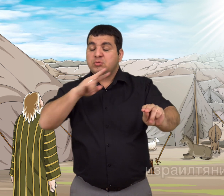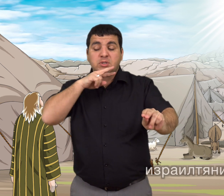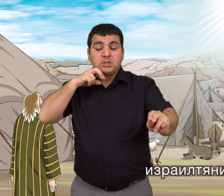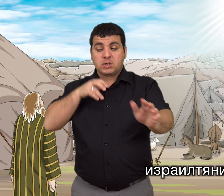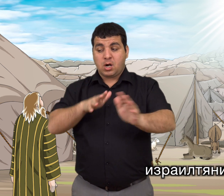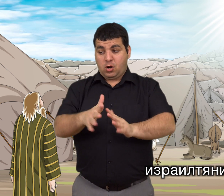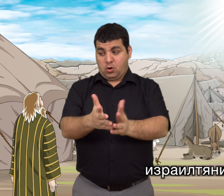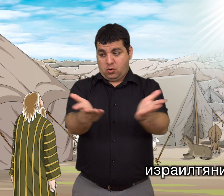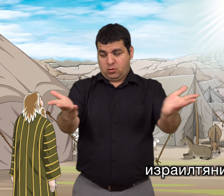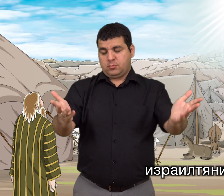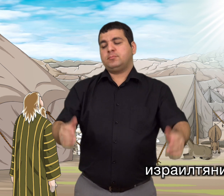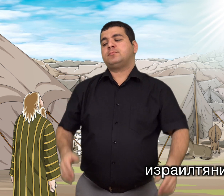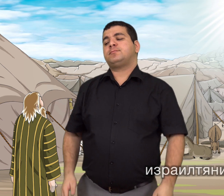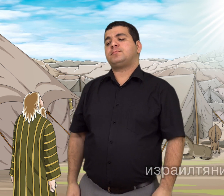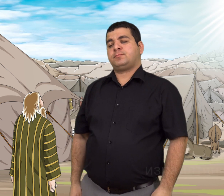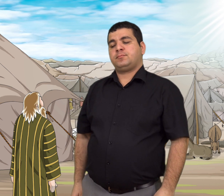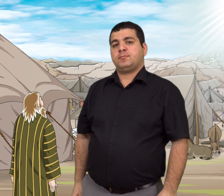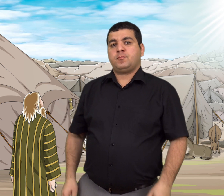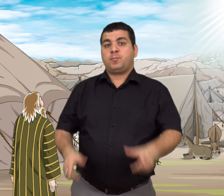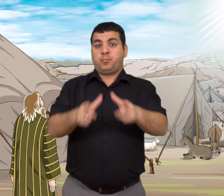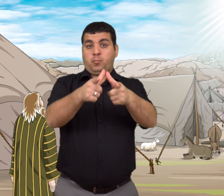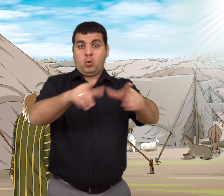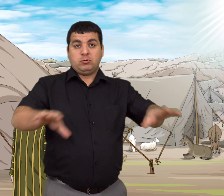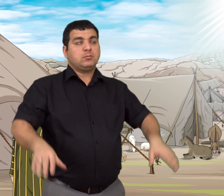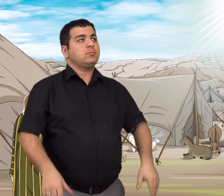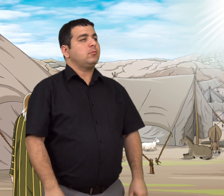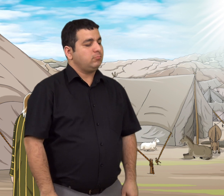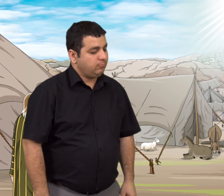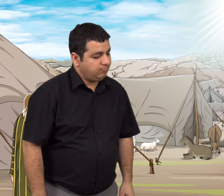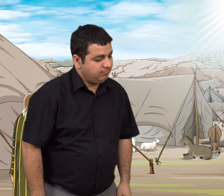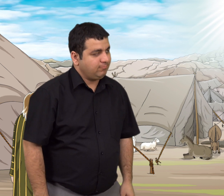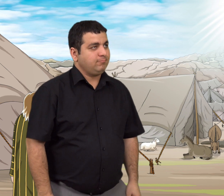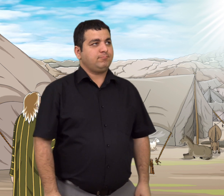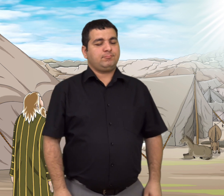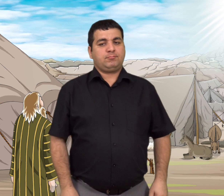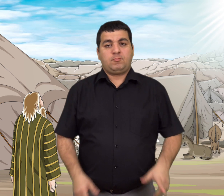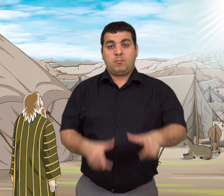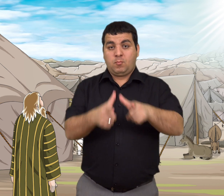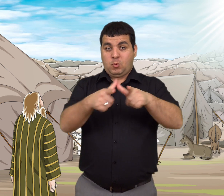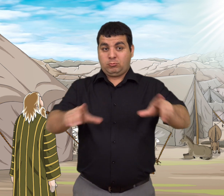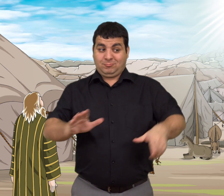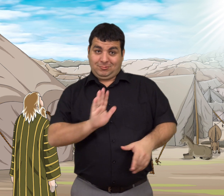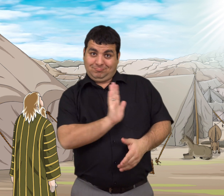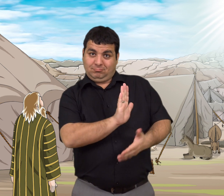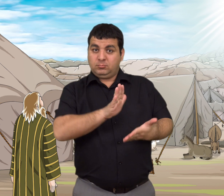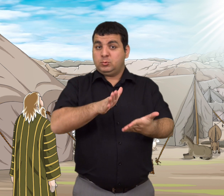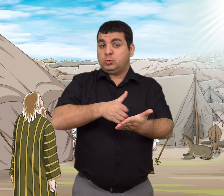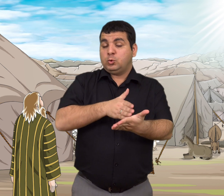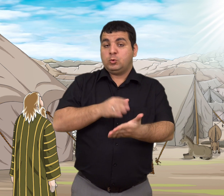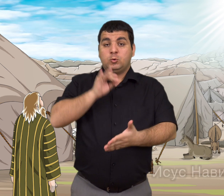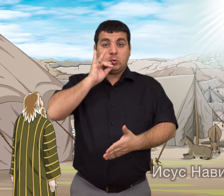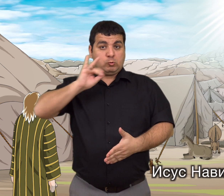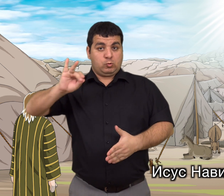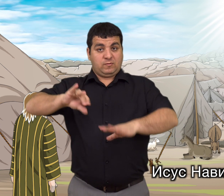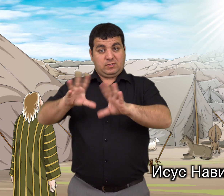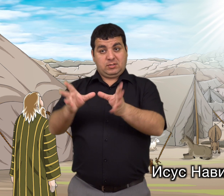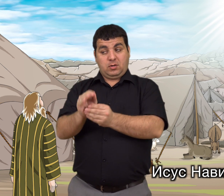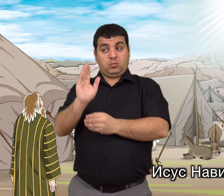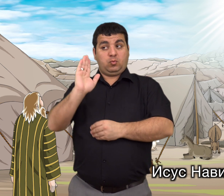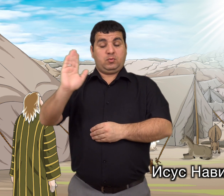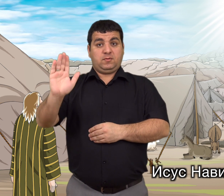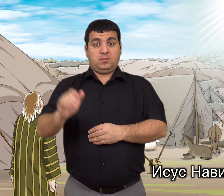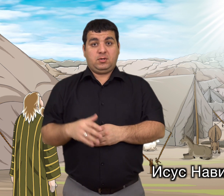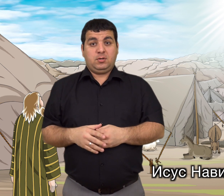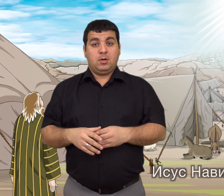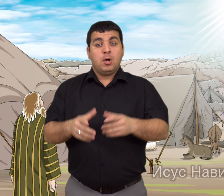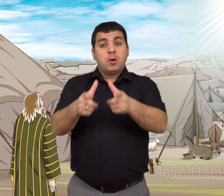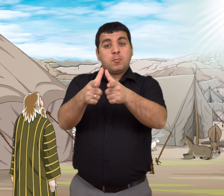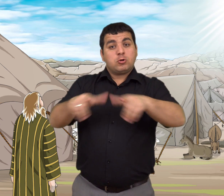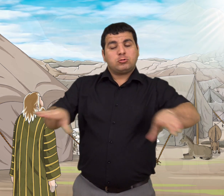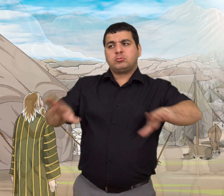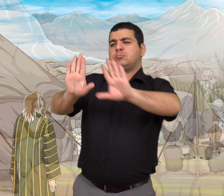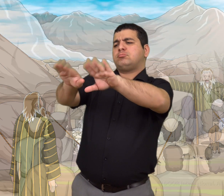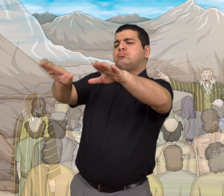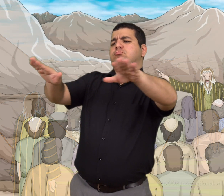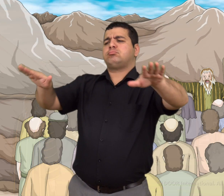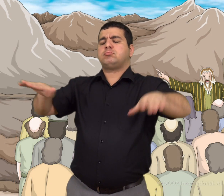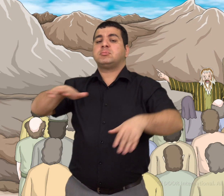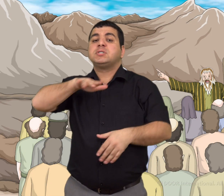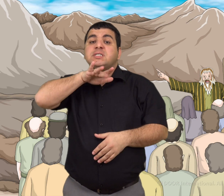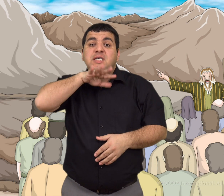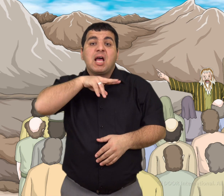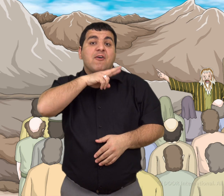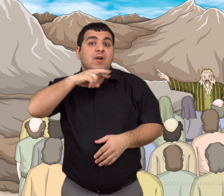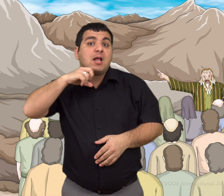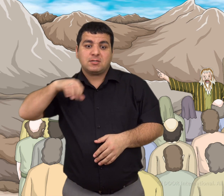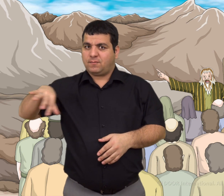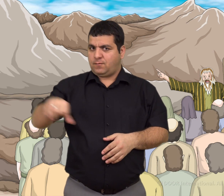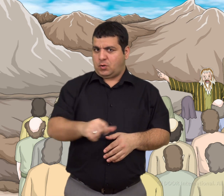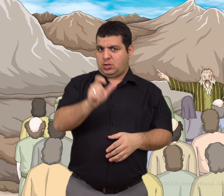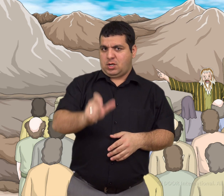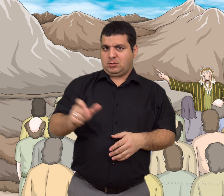So Moses set out with Joshua his attendant and went up on the mountain of God.